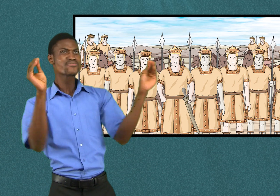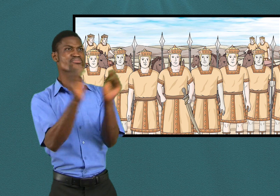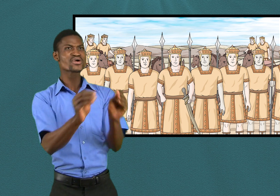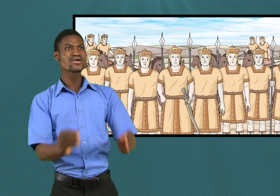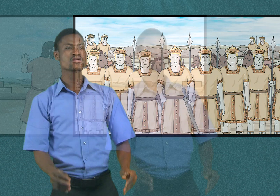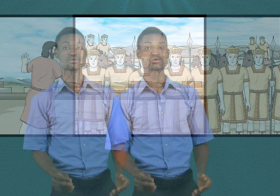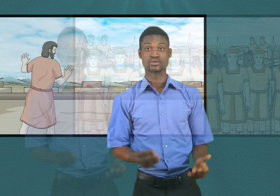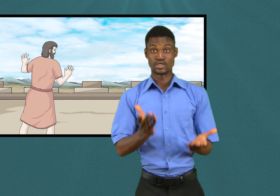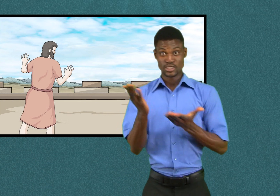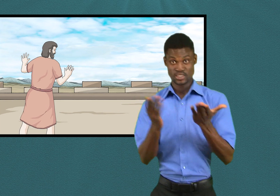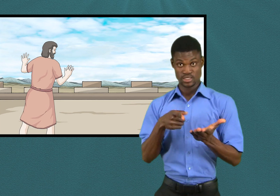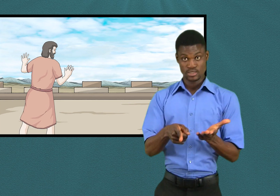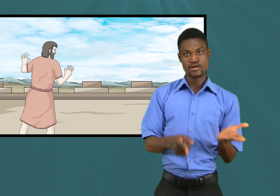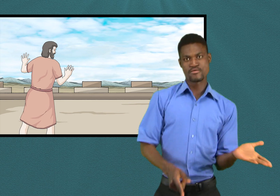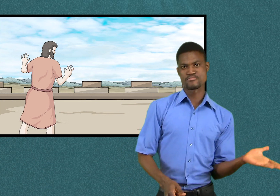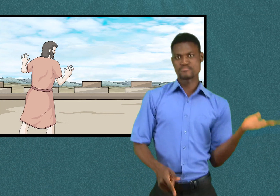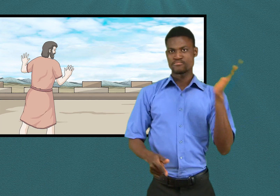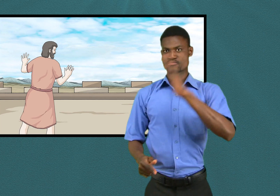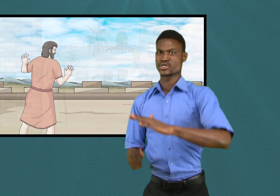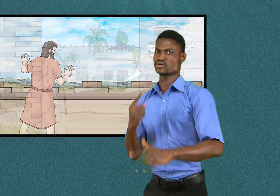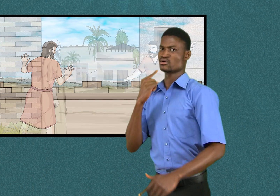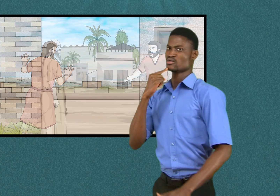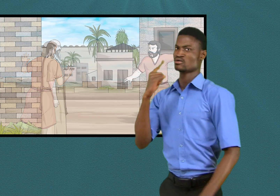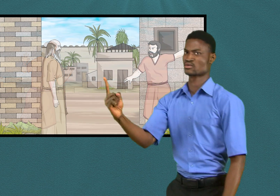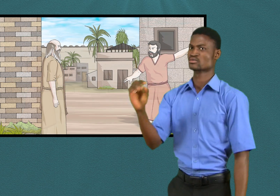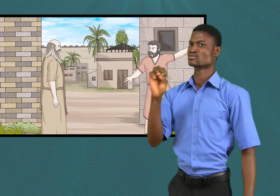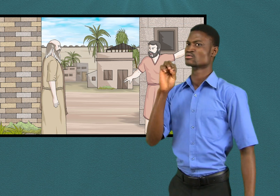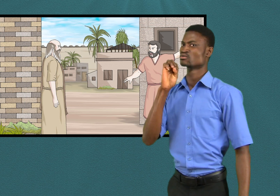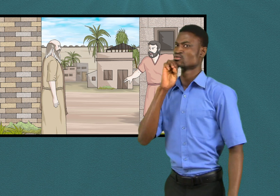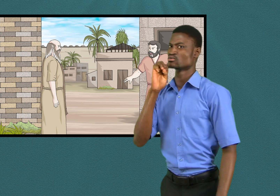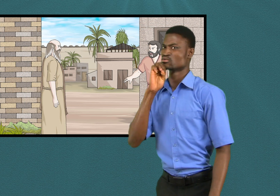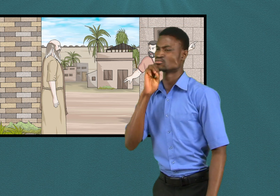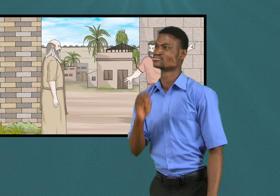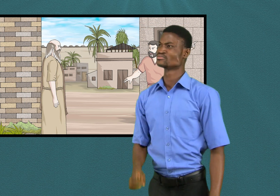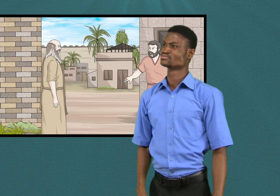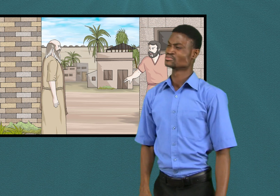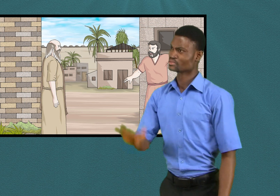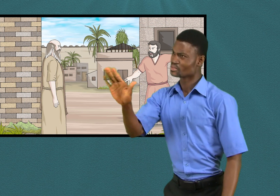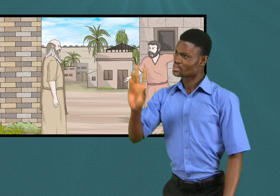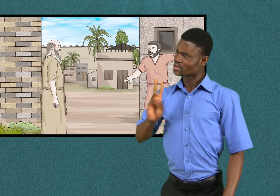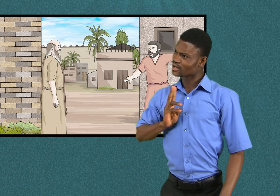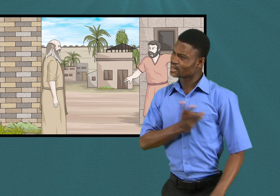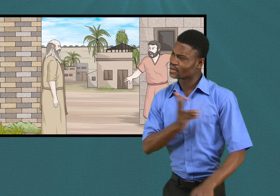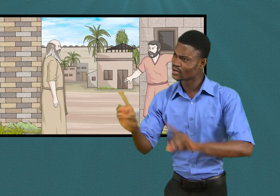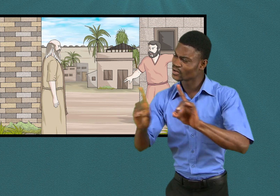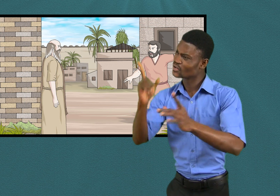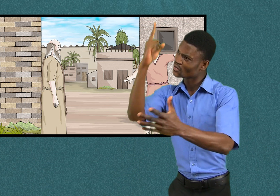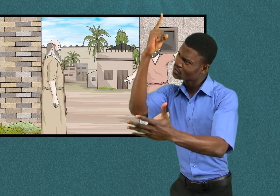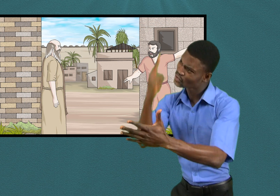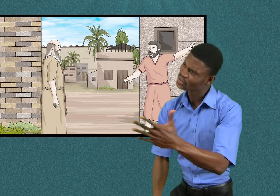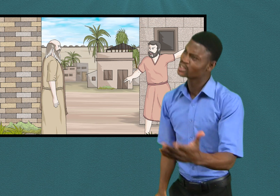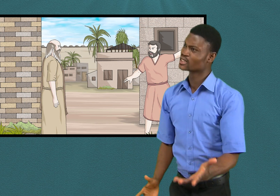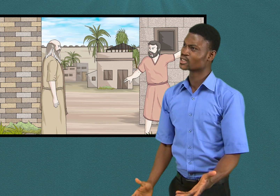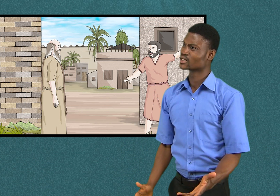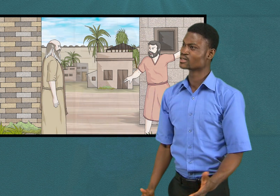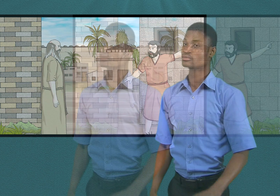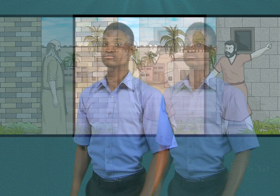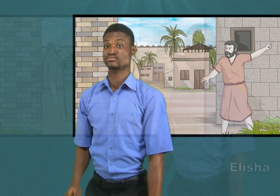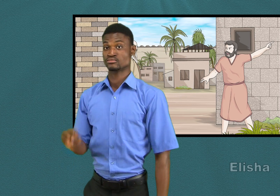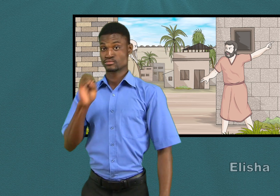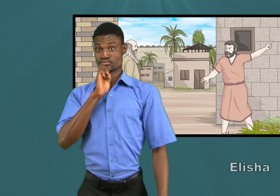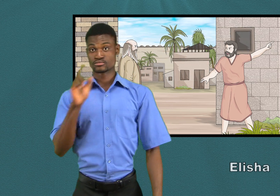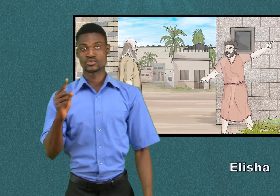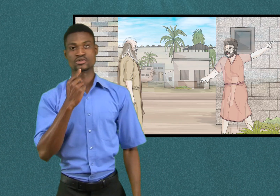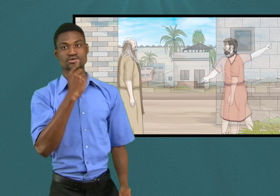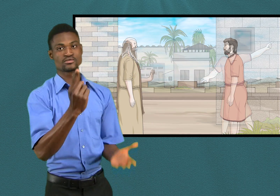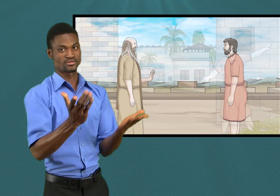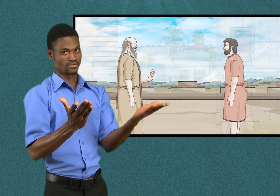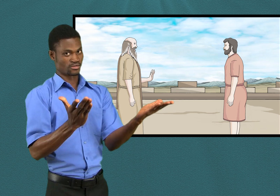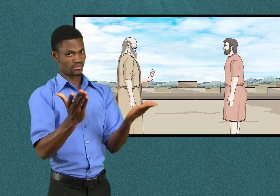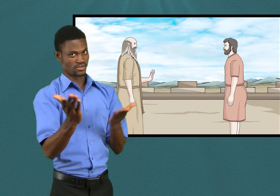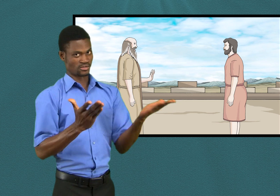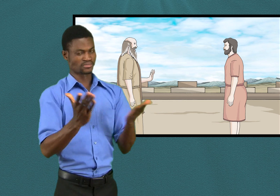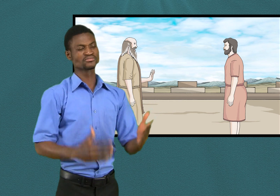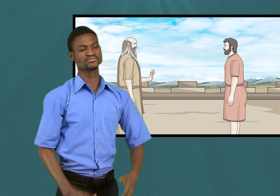So he asked Elisha, “Oh, my master, what are we to do?”